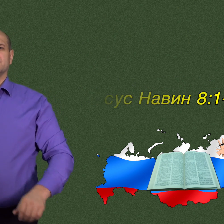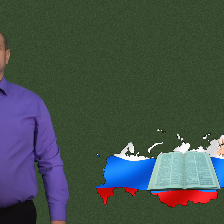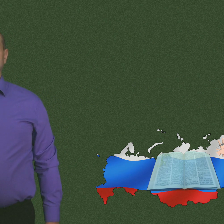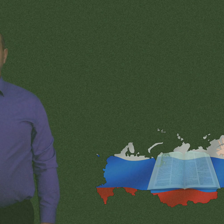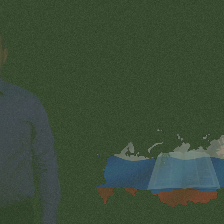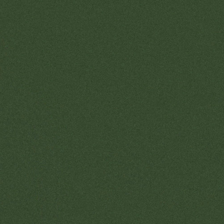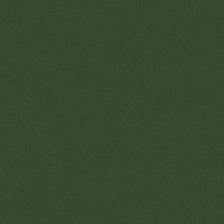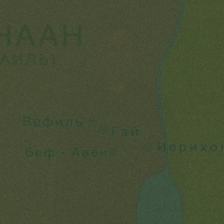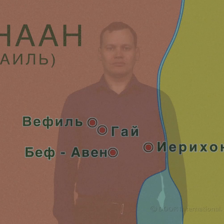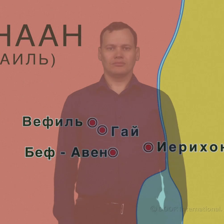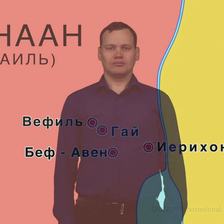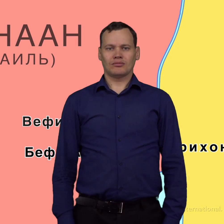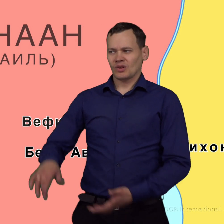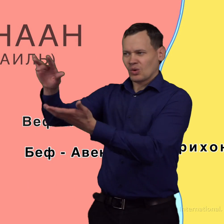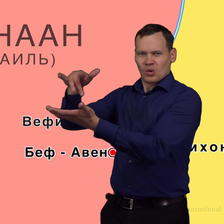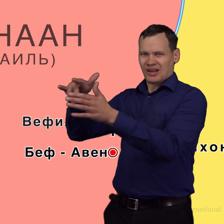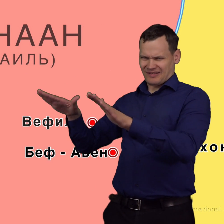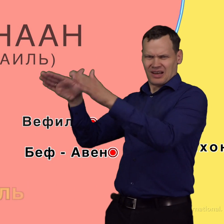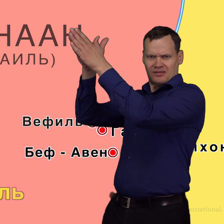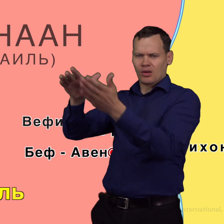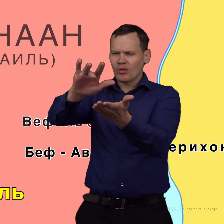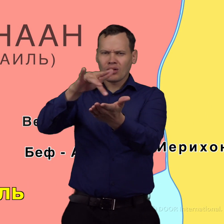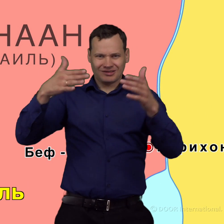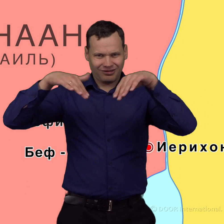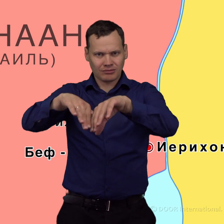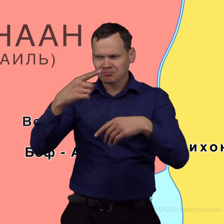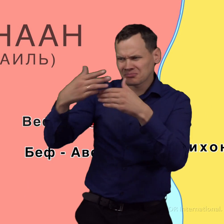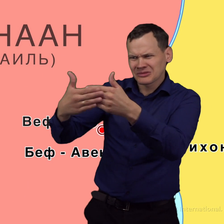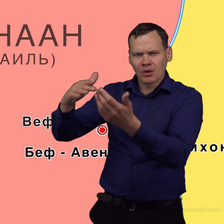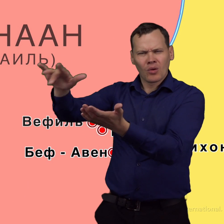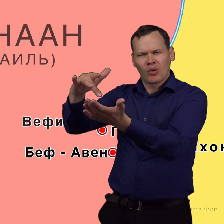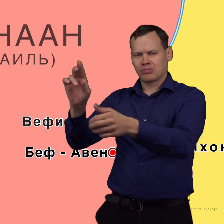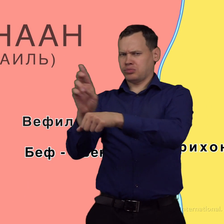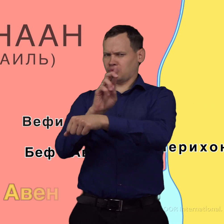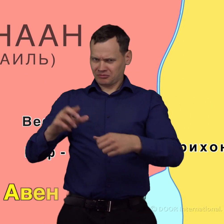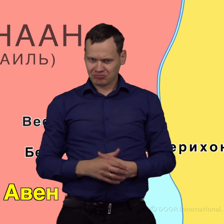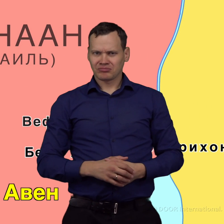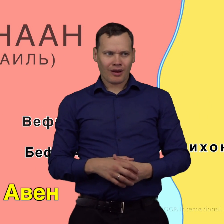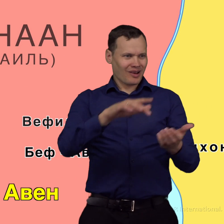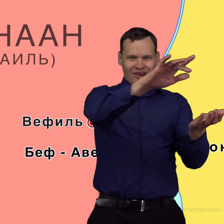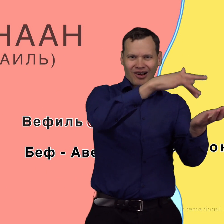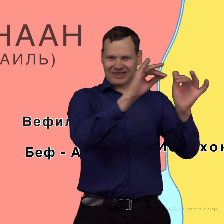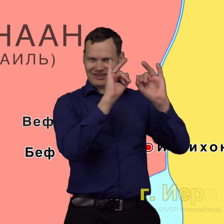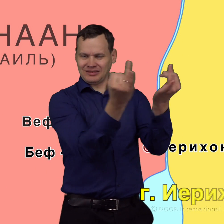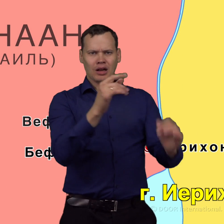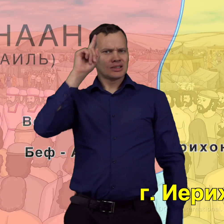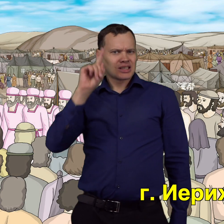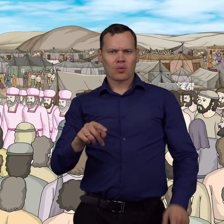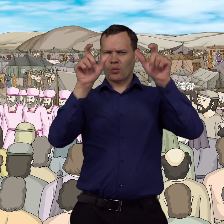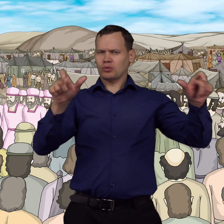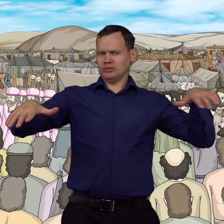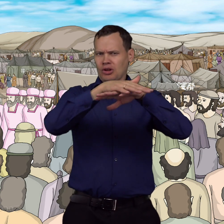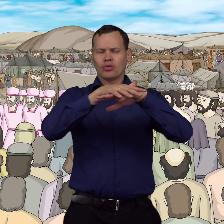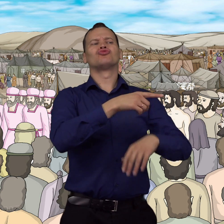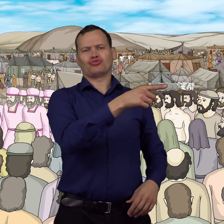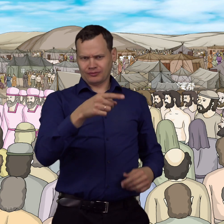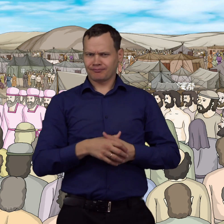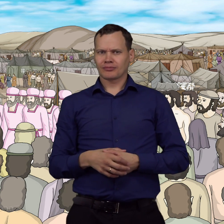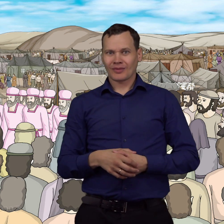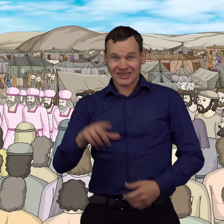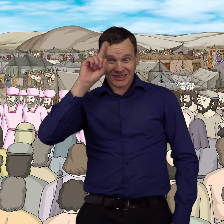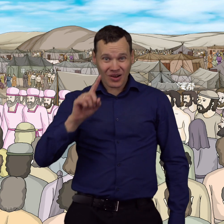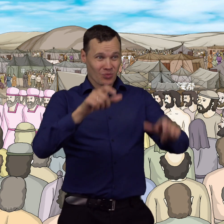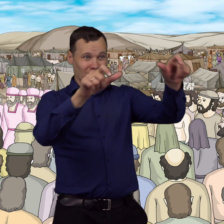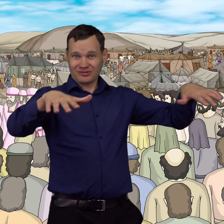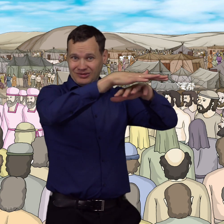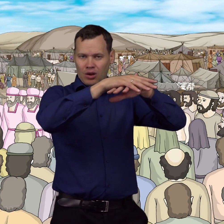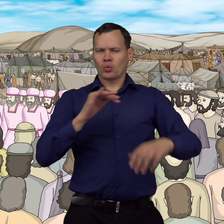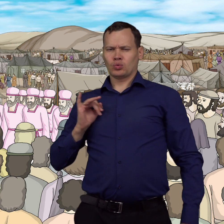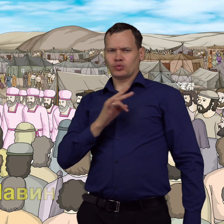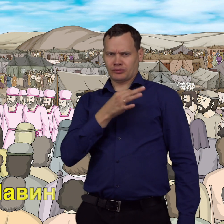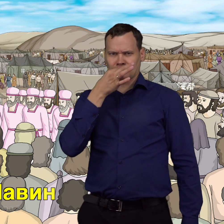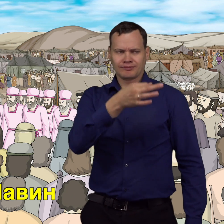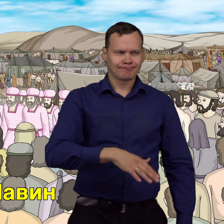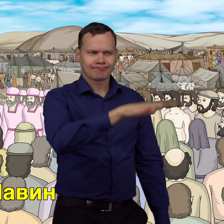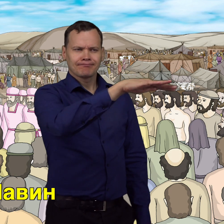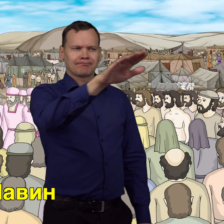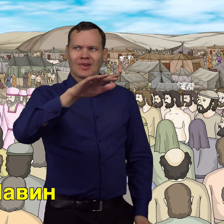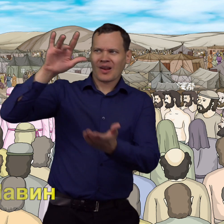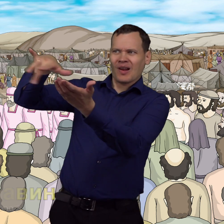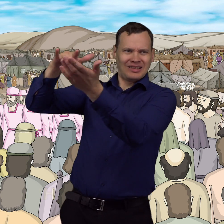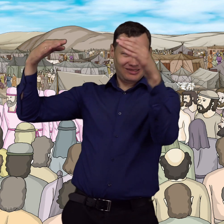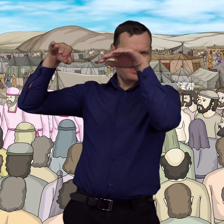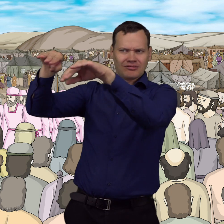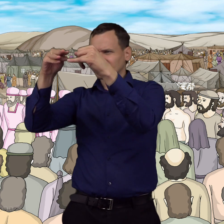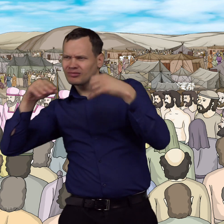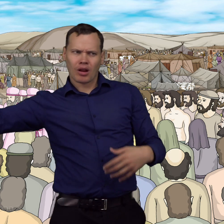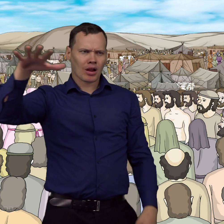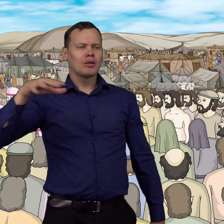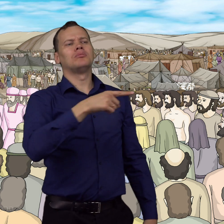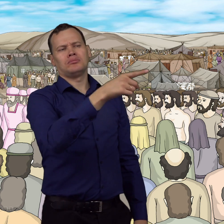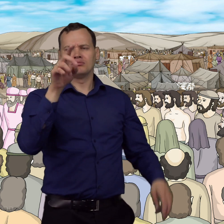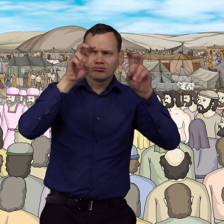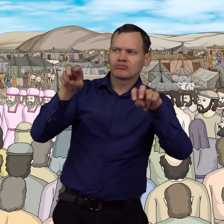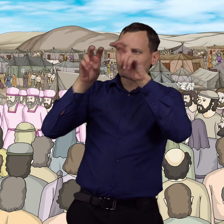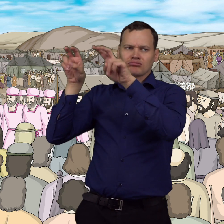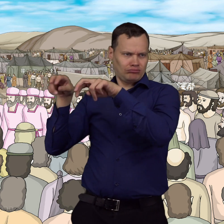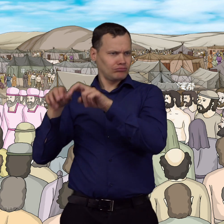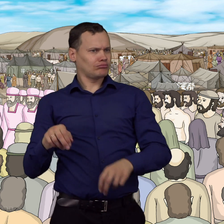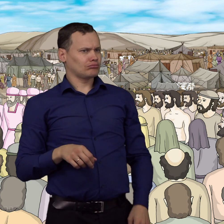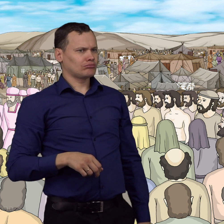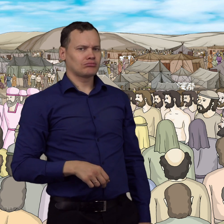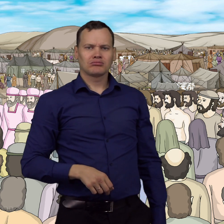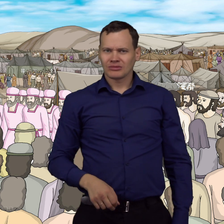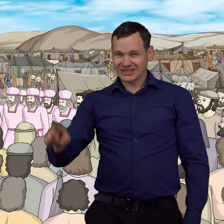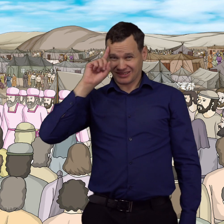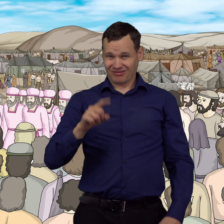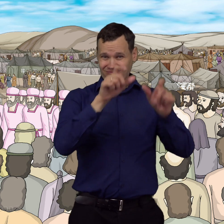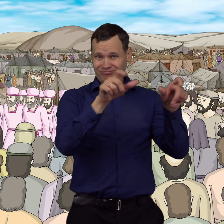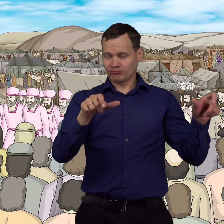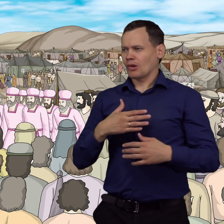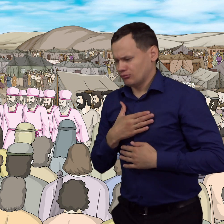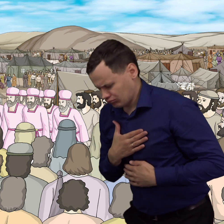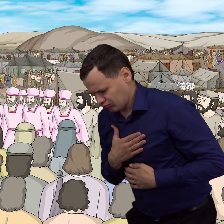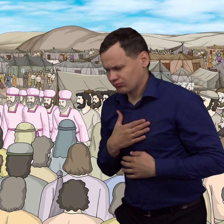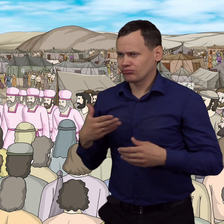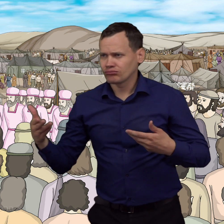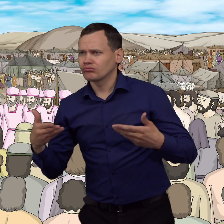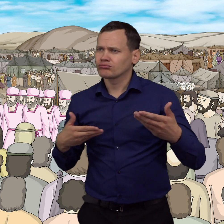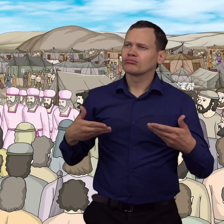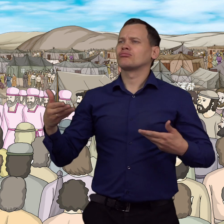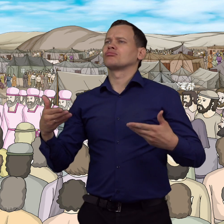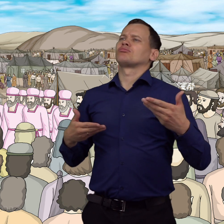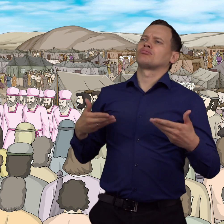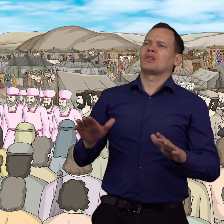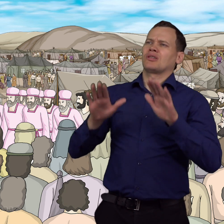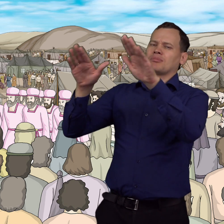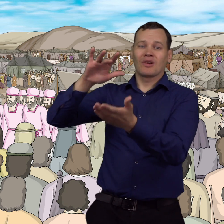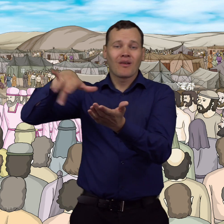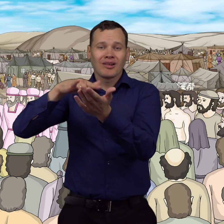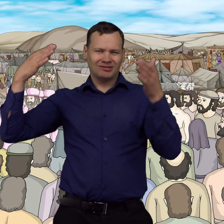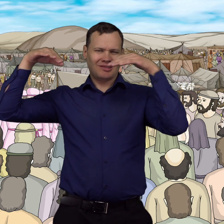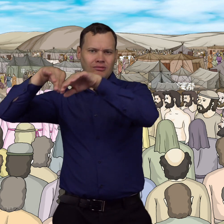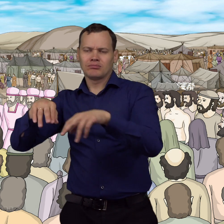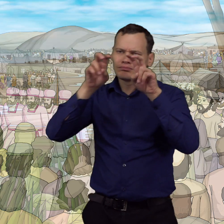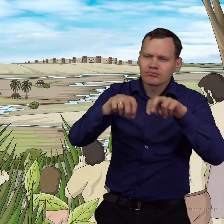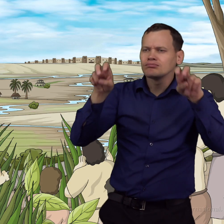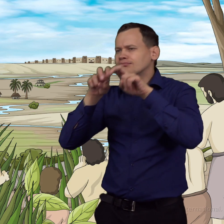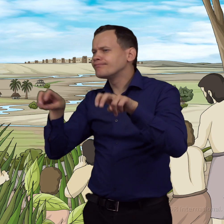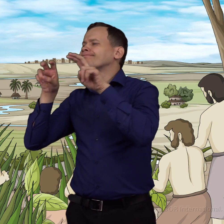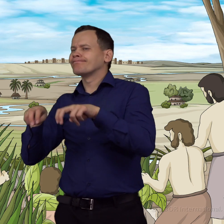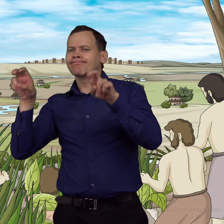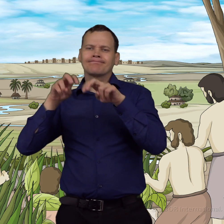Meanwhile, Joshua sent men from Jericho to Ai, which is near Beth-aven to the east of Bethel, and told them, “Go up and spy out the land.”